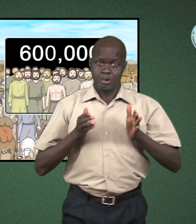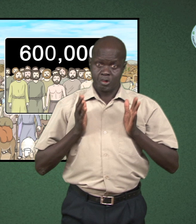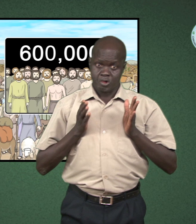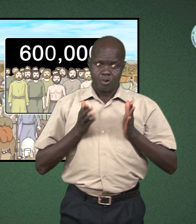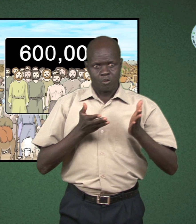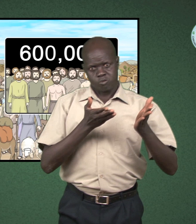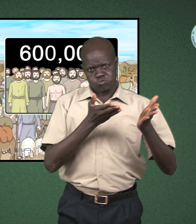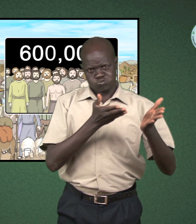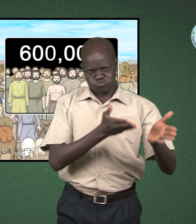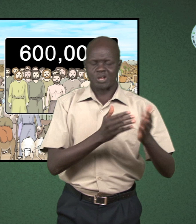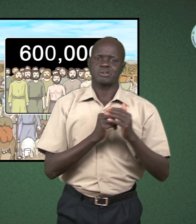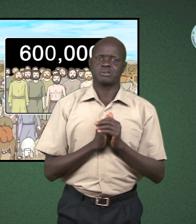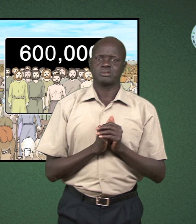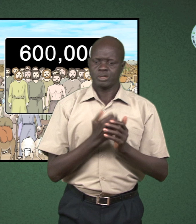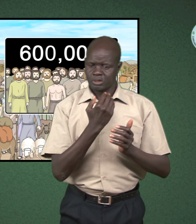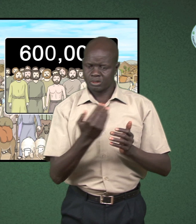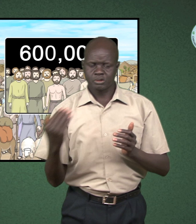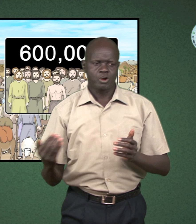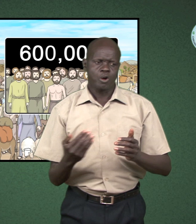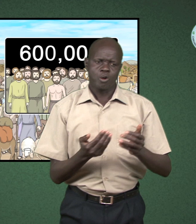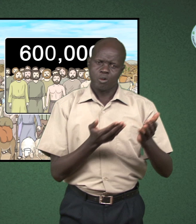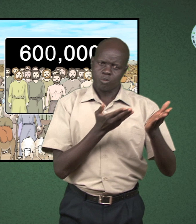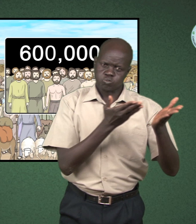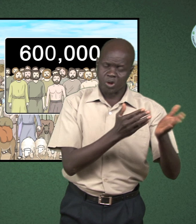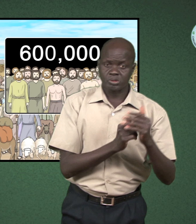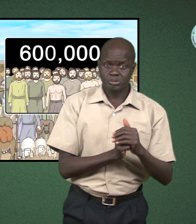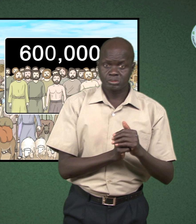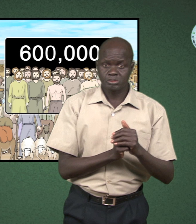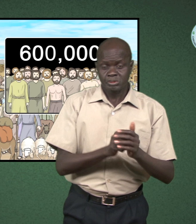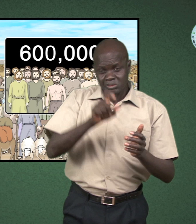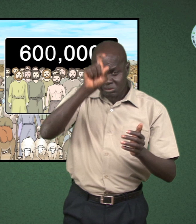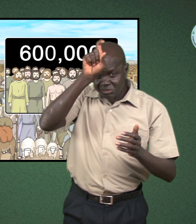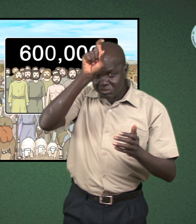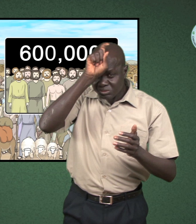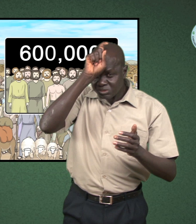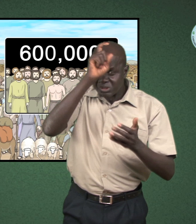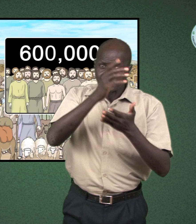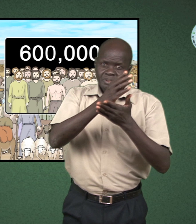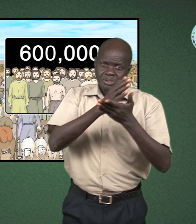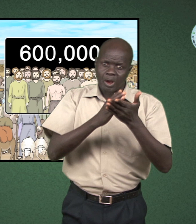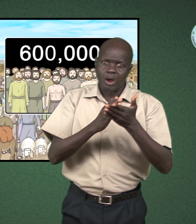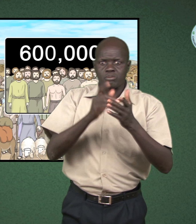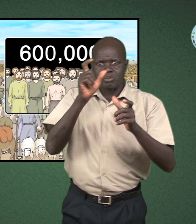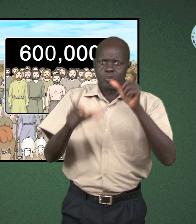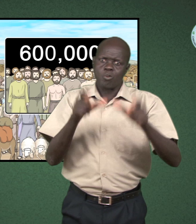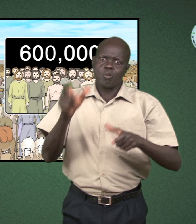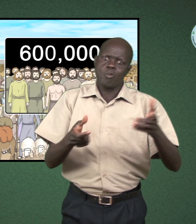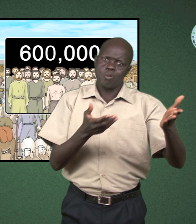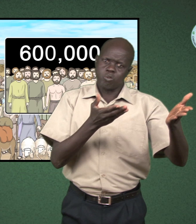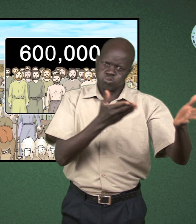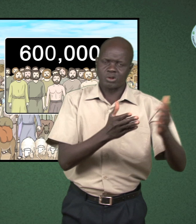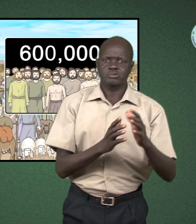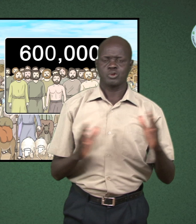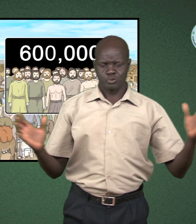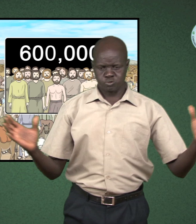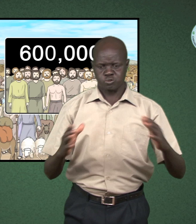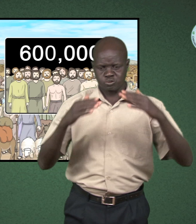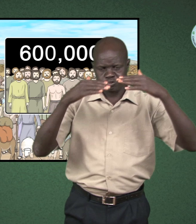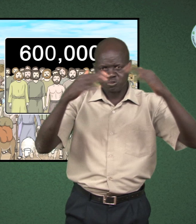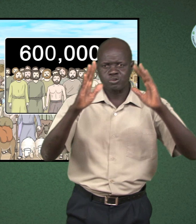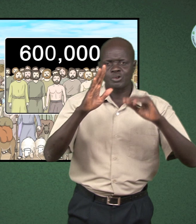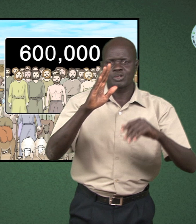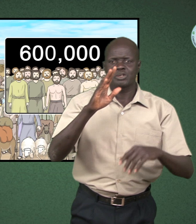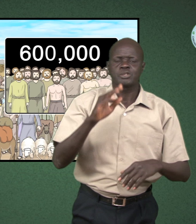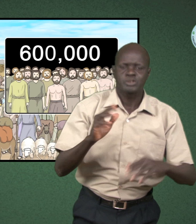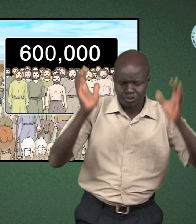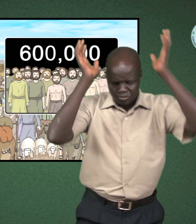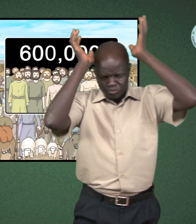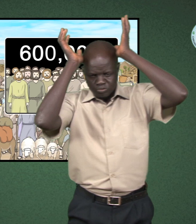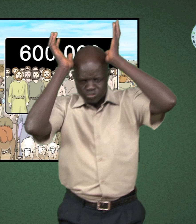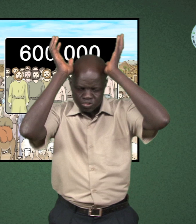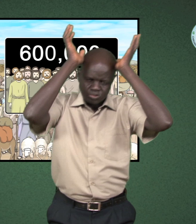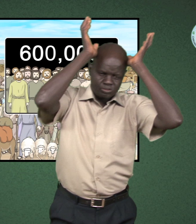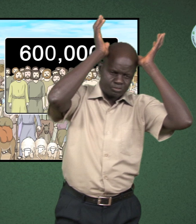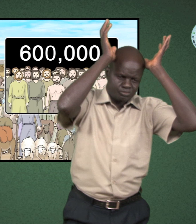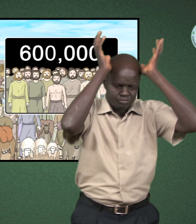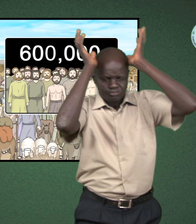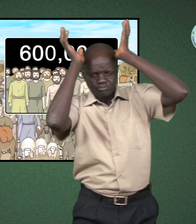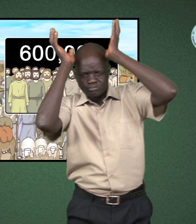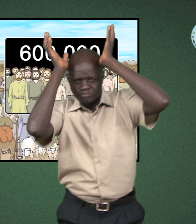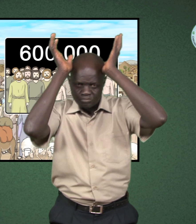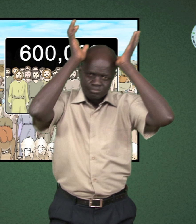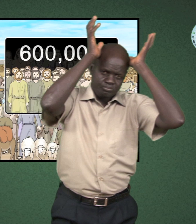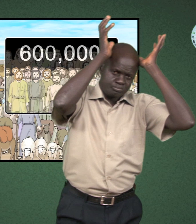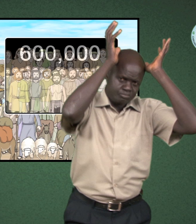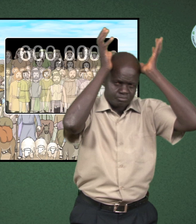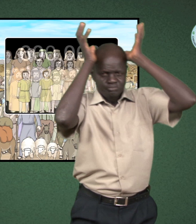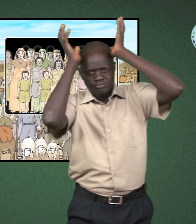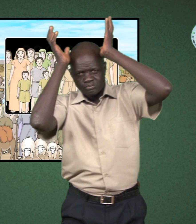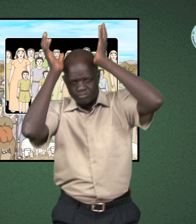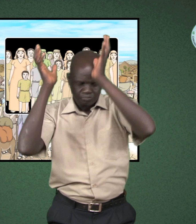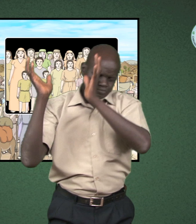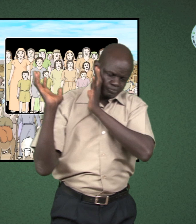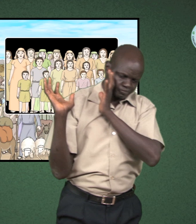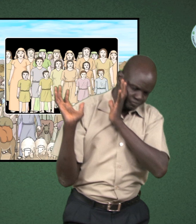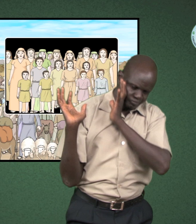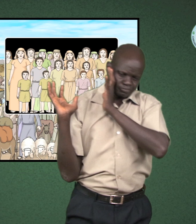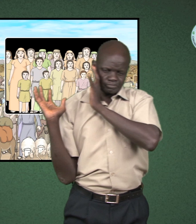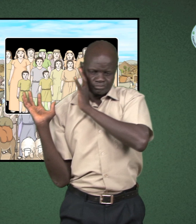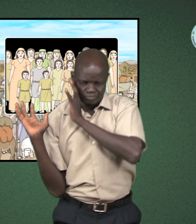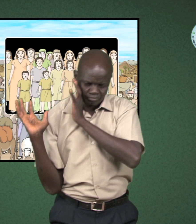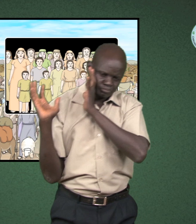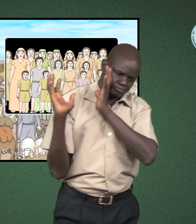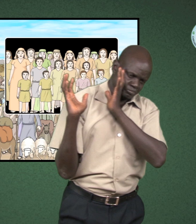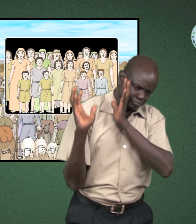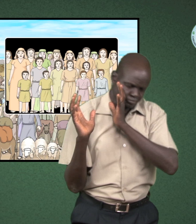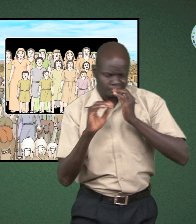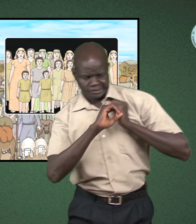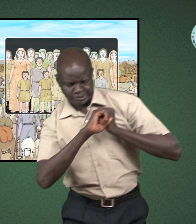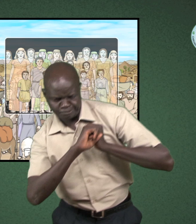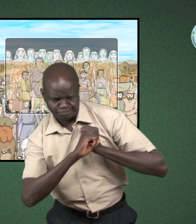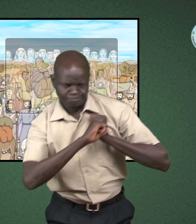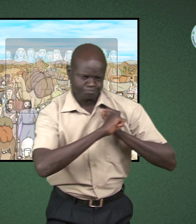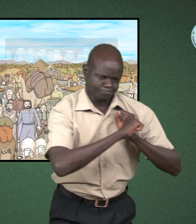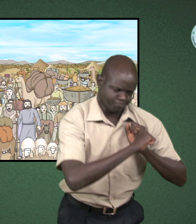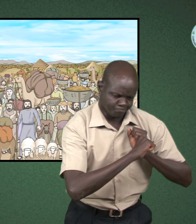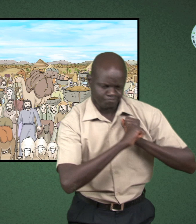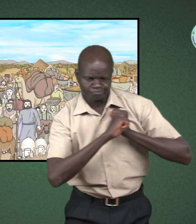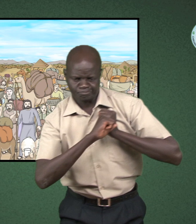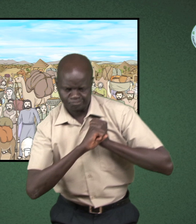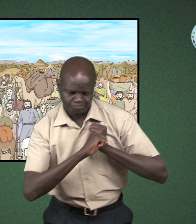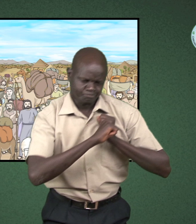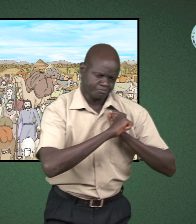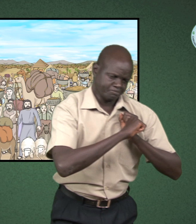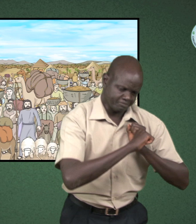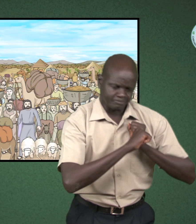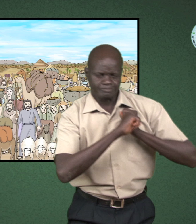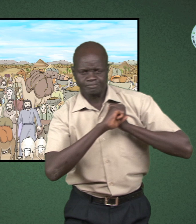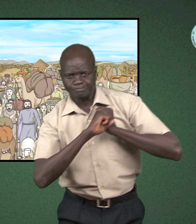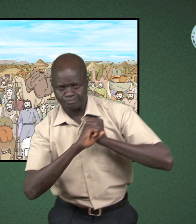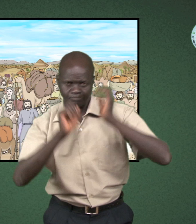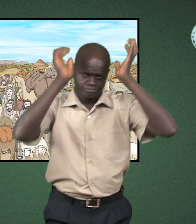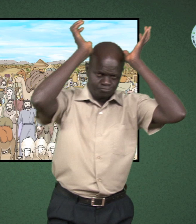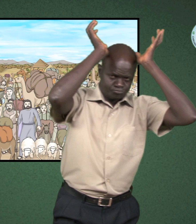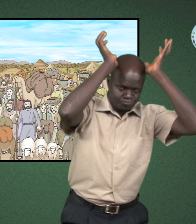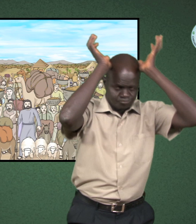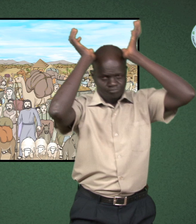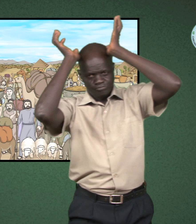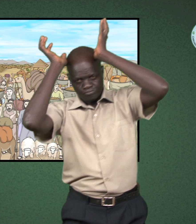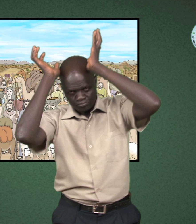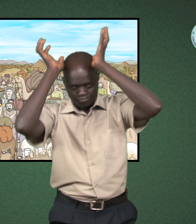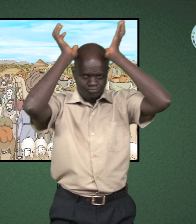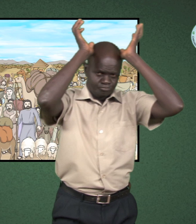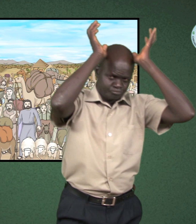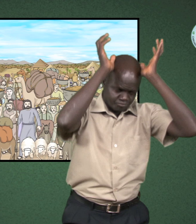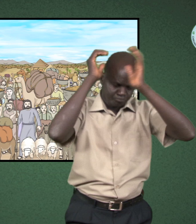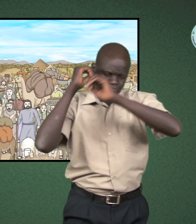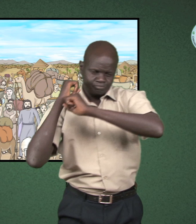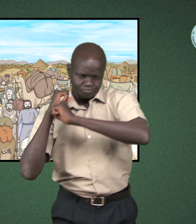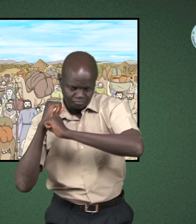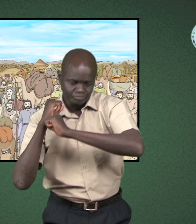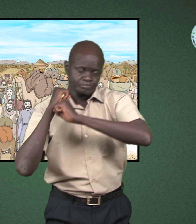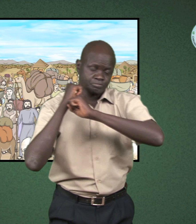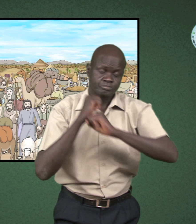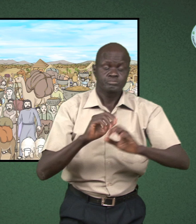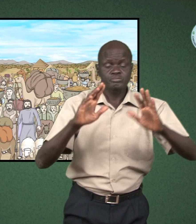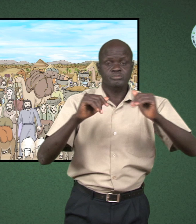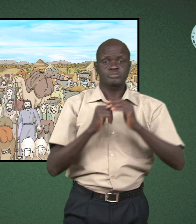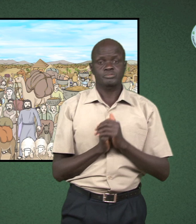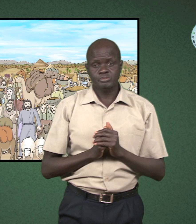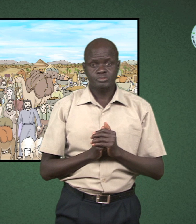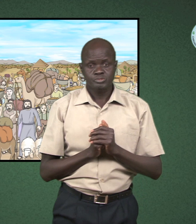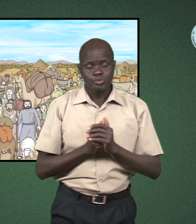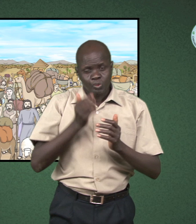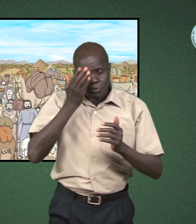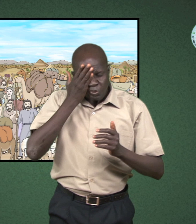Since their dough had no leaven, the people baked what they had brought out of Egypt into unleavened loaves.